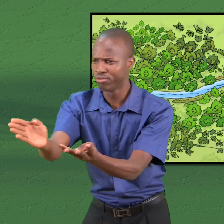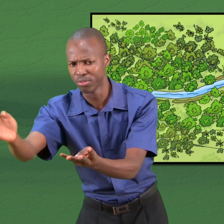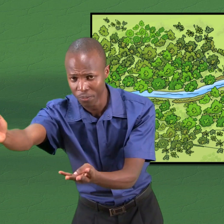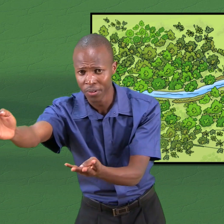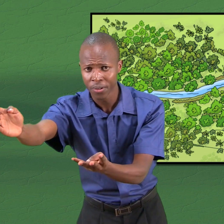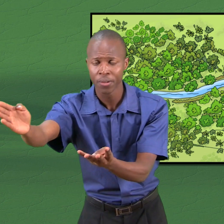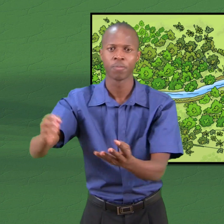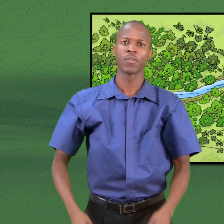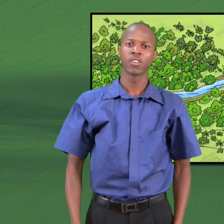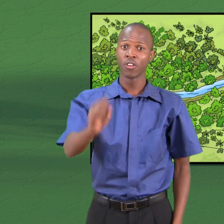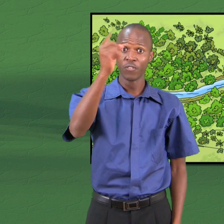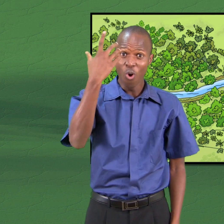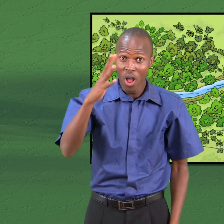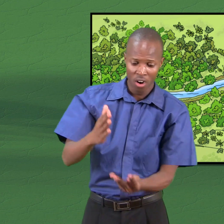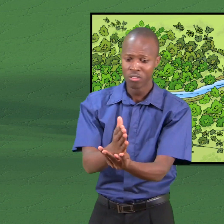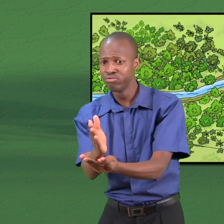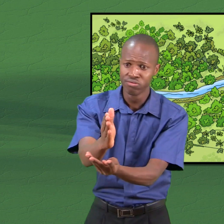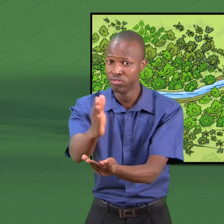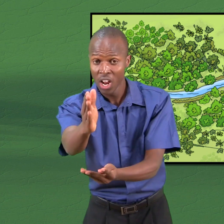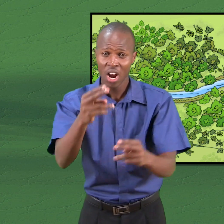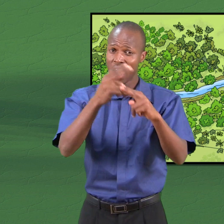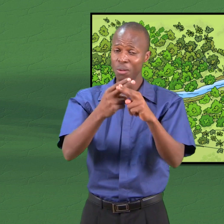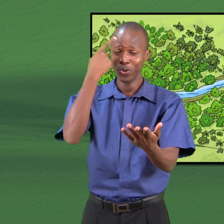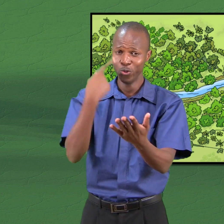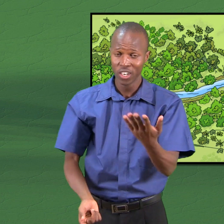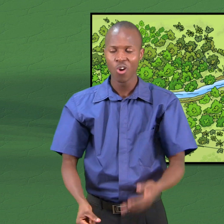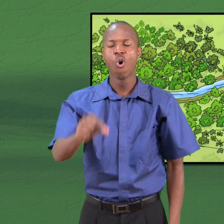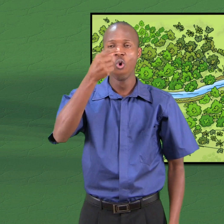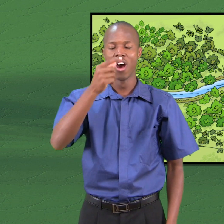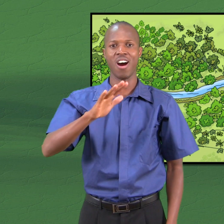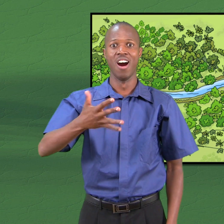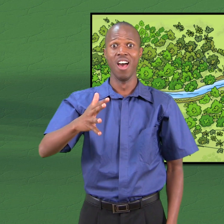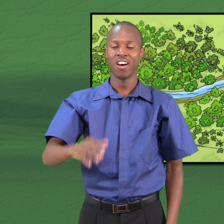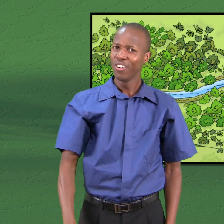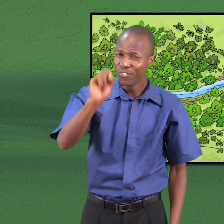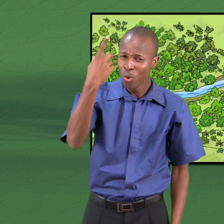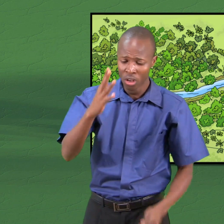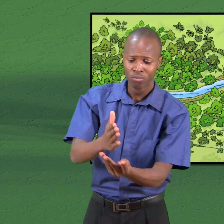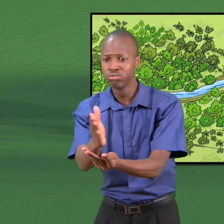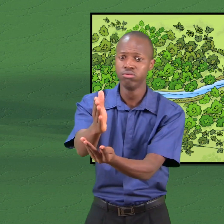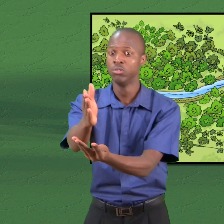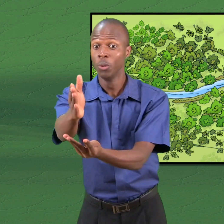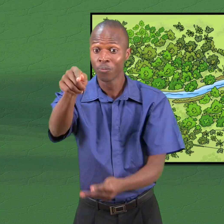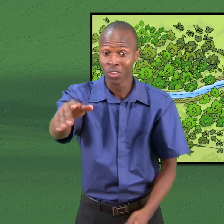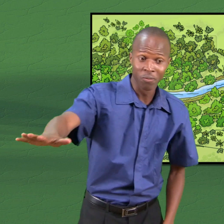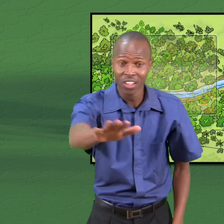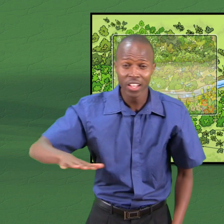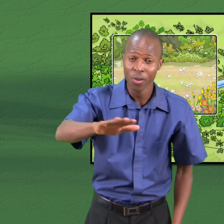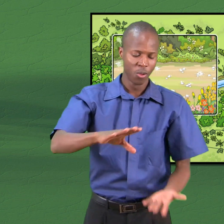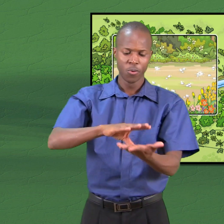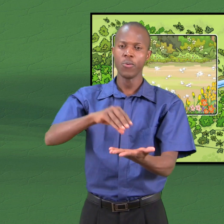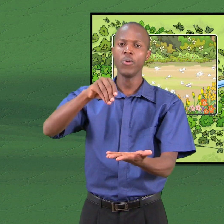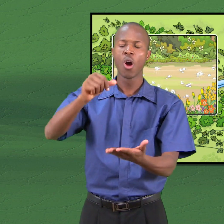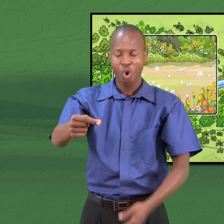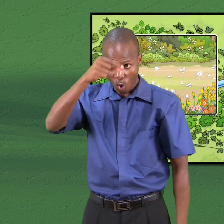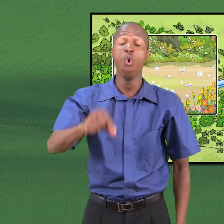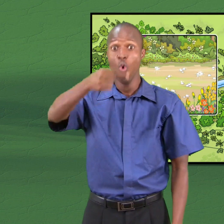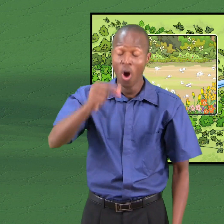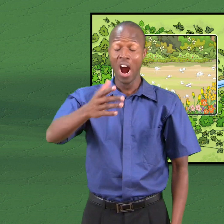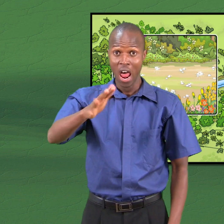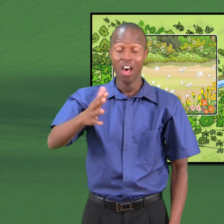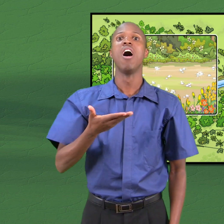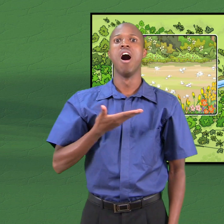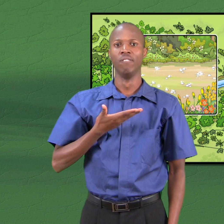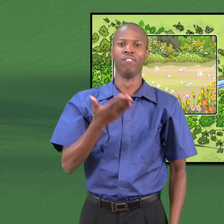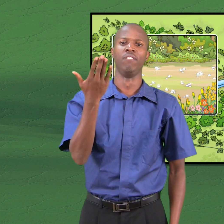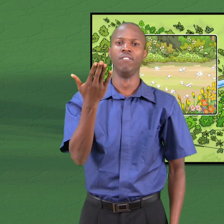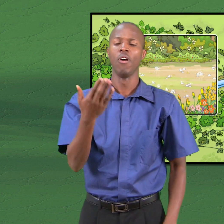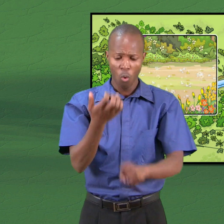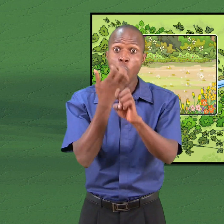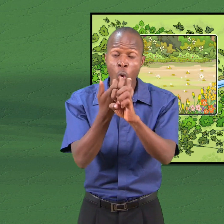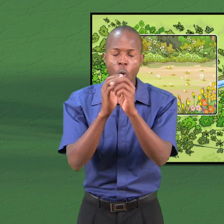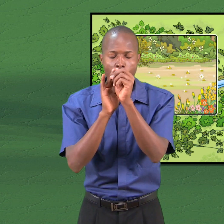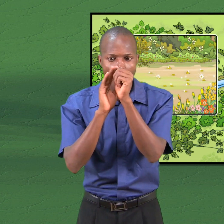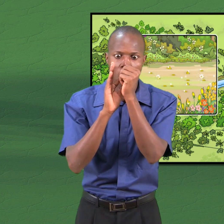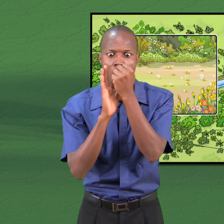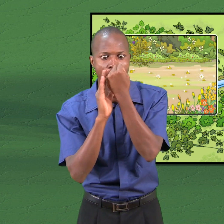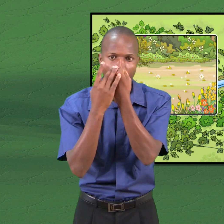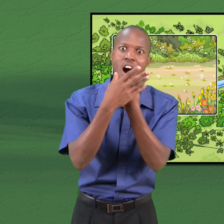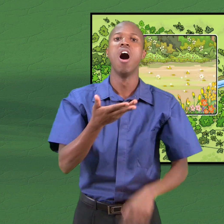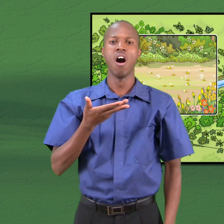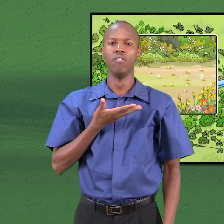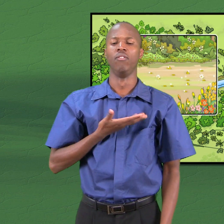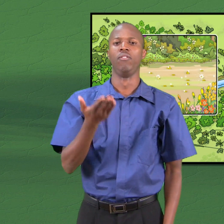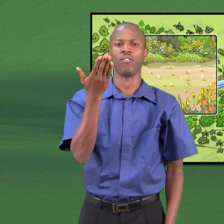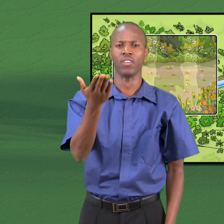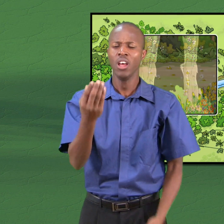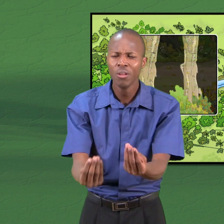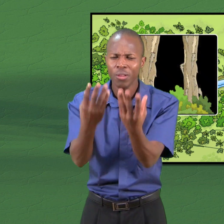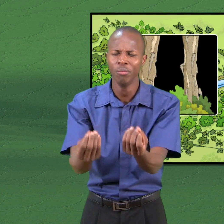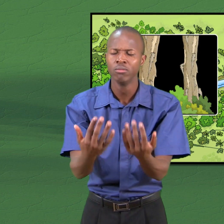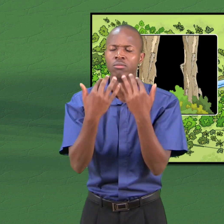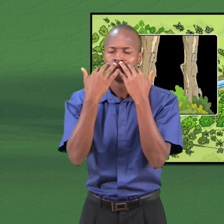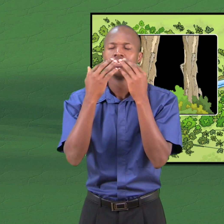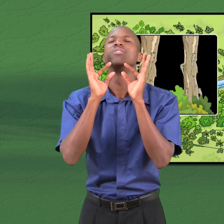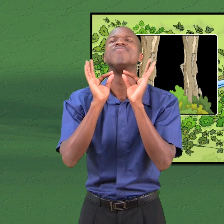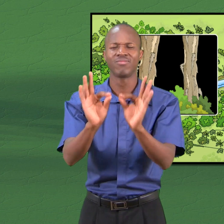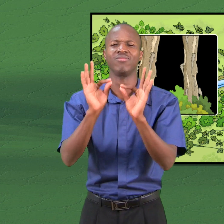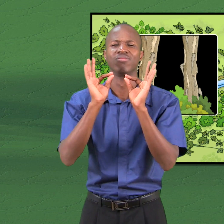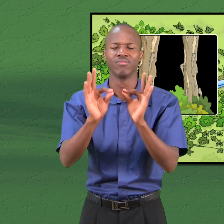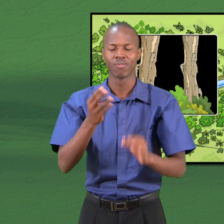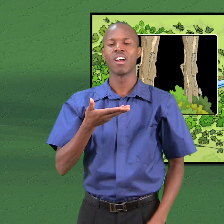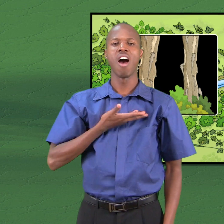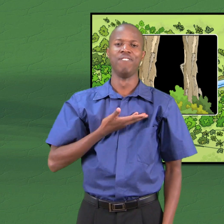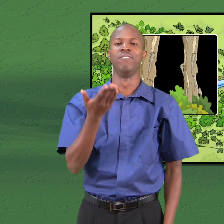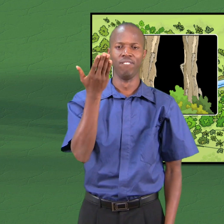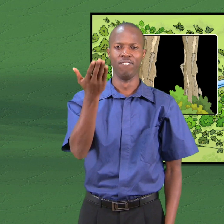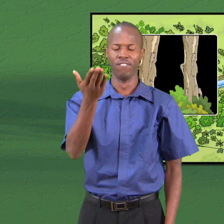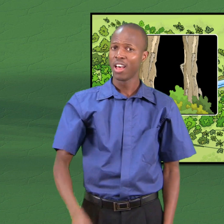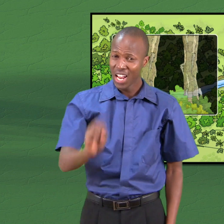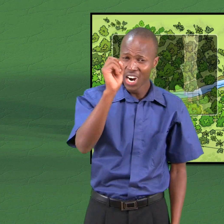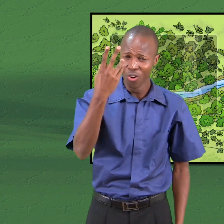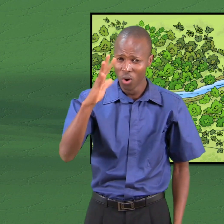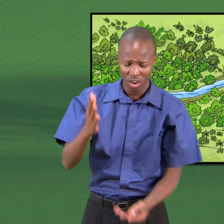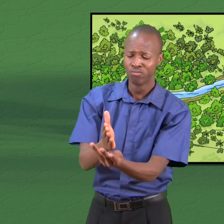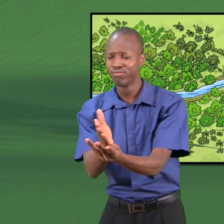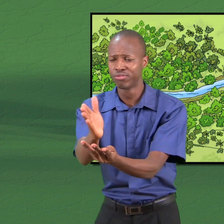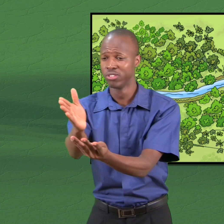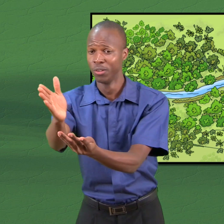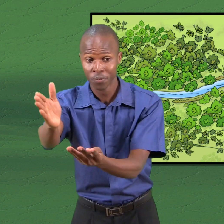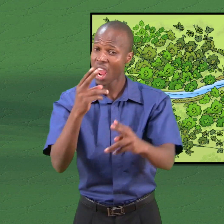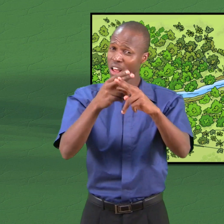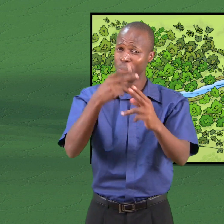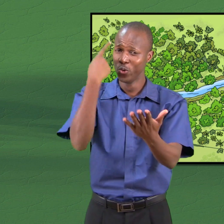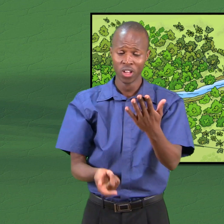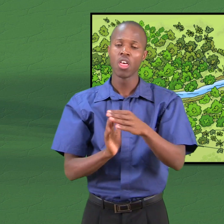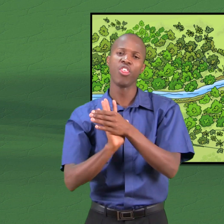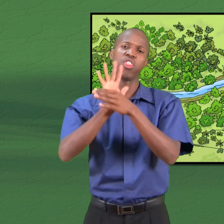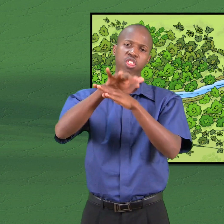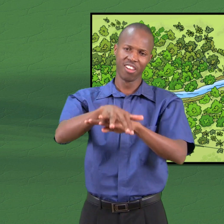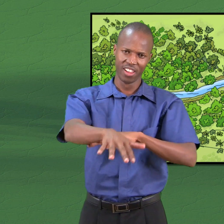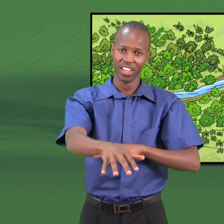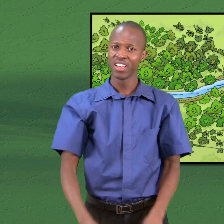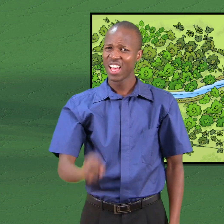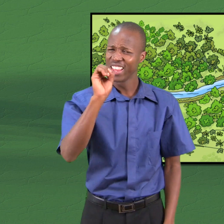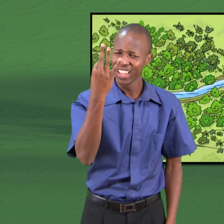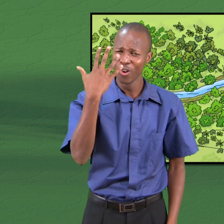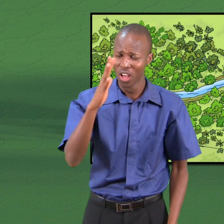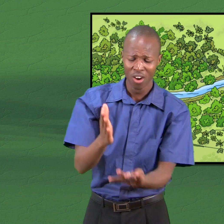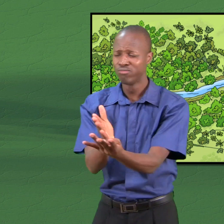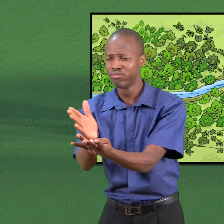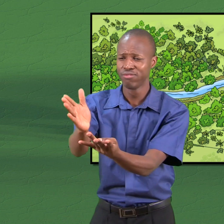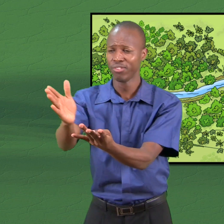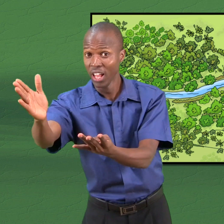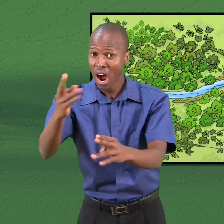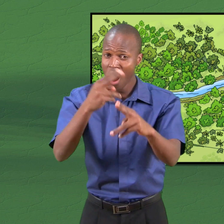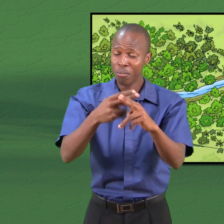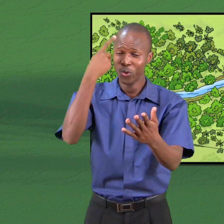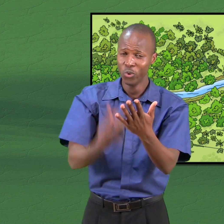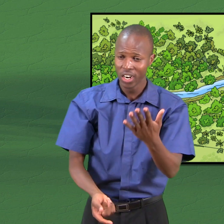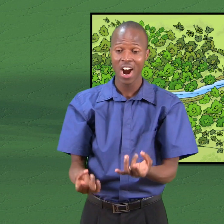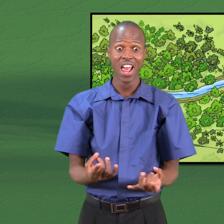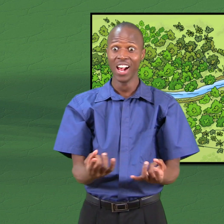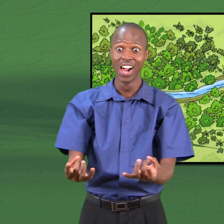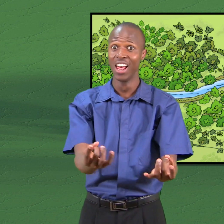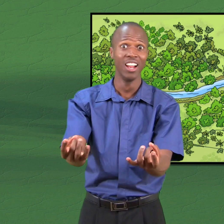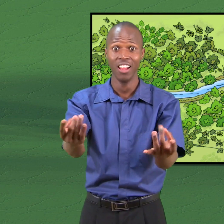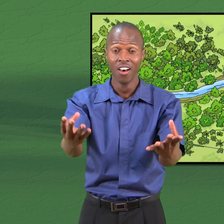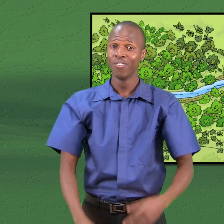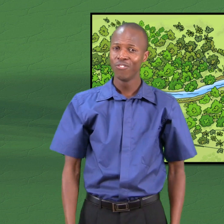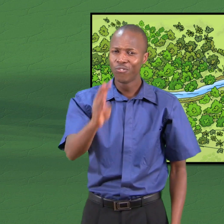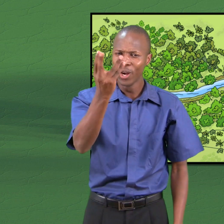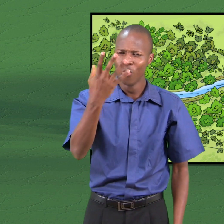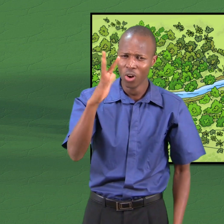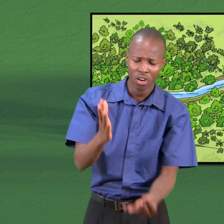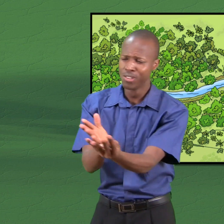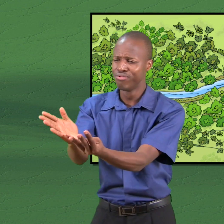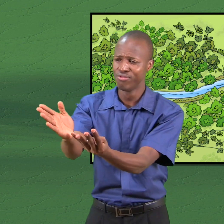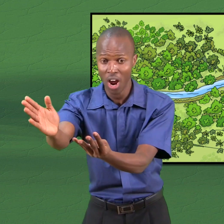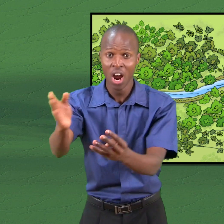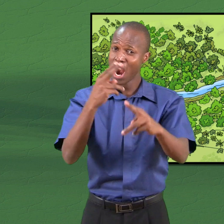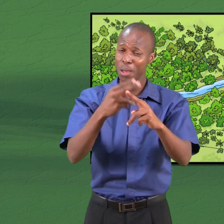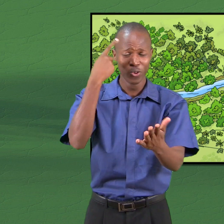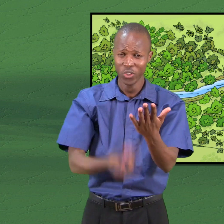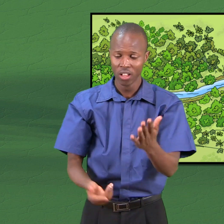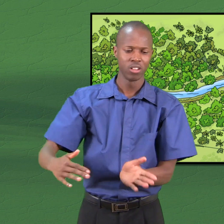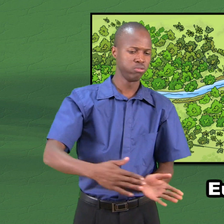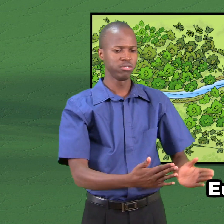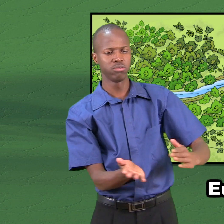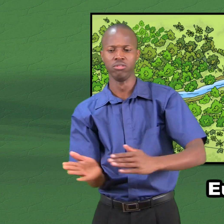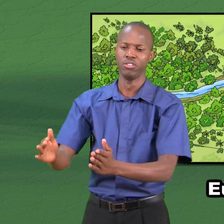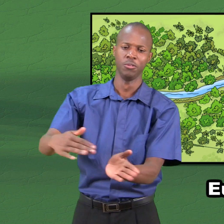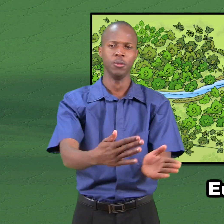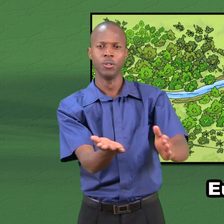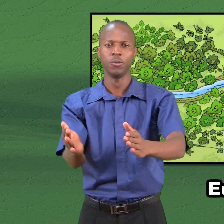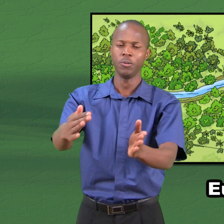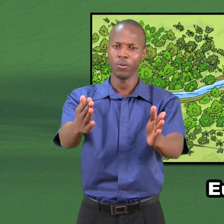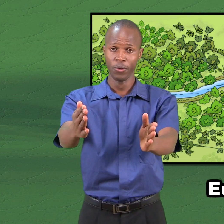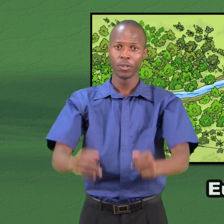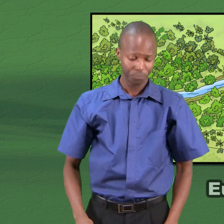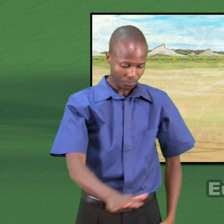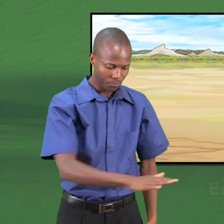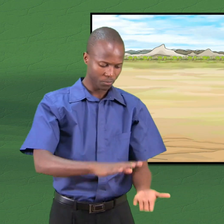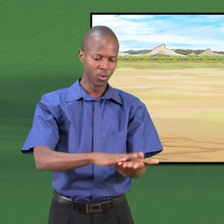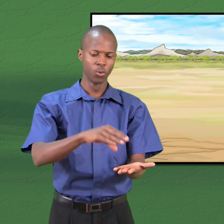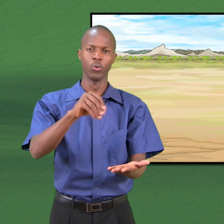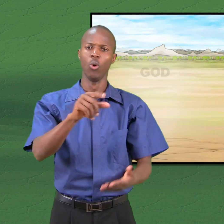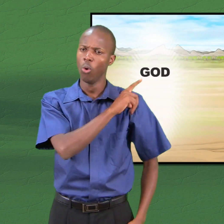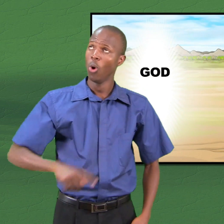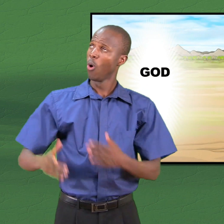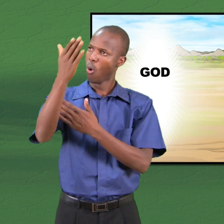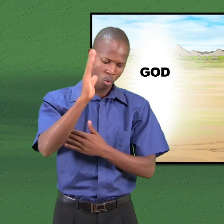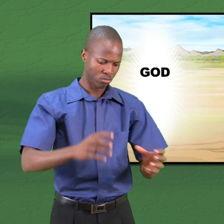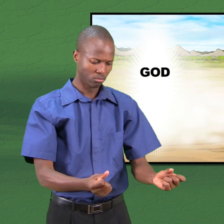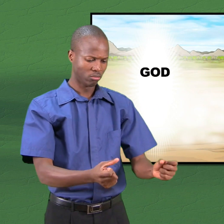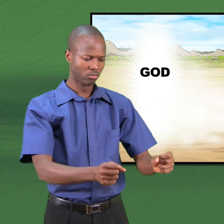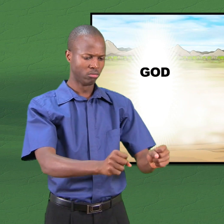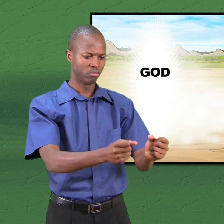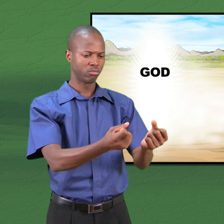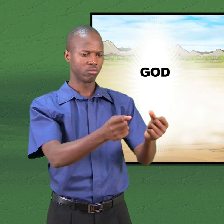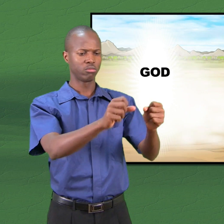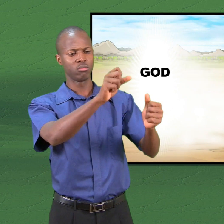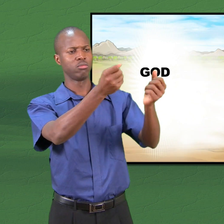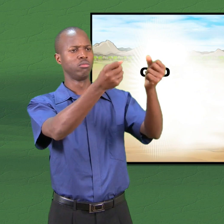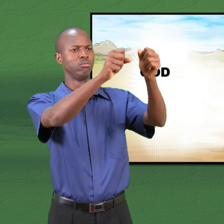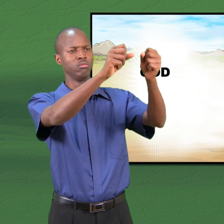Now a river flowed out of Eden to water the garden, and from there it branched into four headwaters: The name of the first river is Pishon; it winds through the whole land of Havilah, where there is gold. And the gold of that land is pure, and bdellium and onyx are found there.